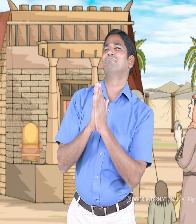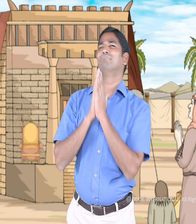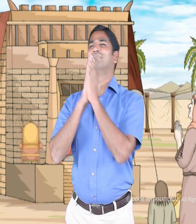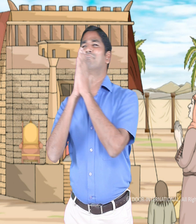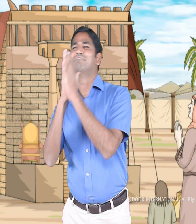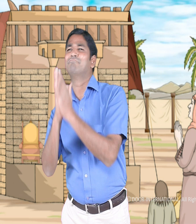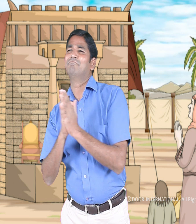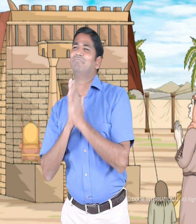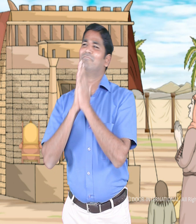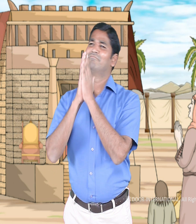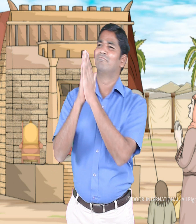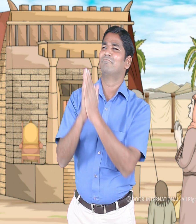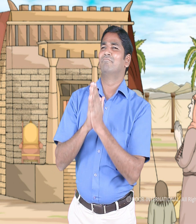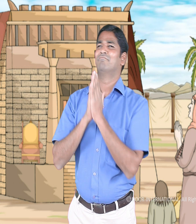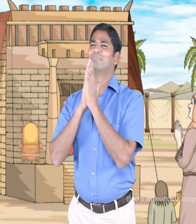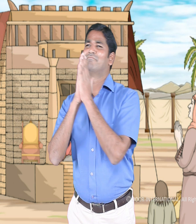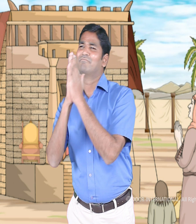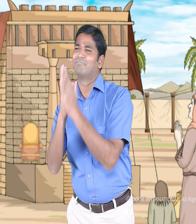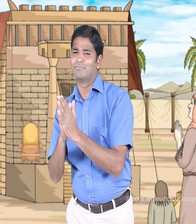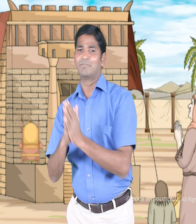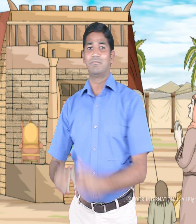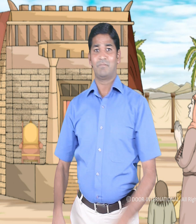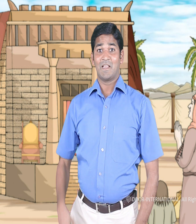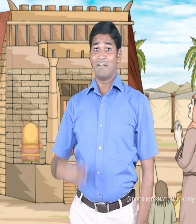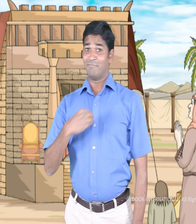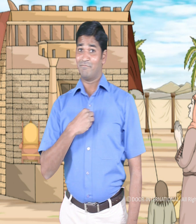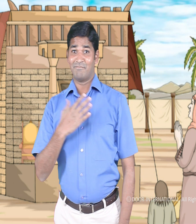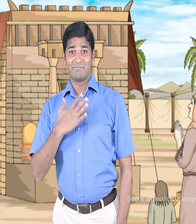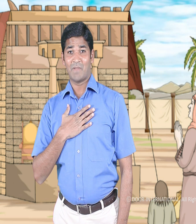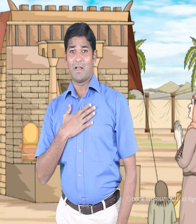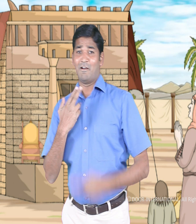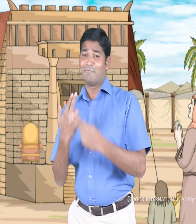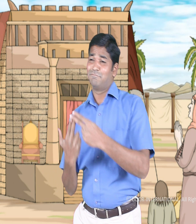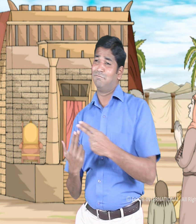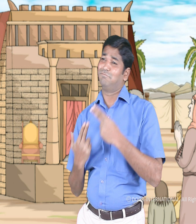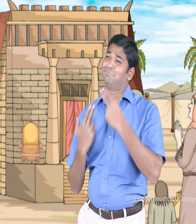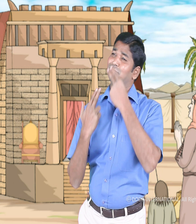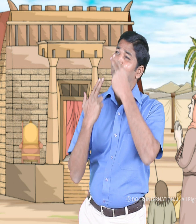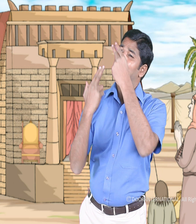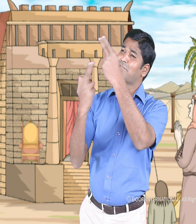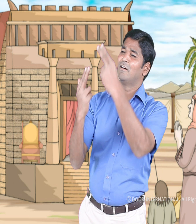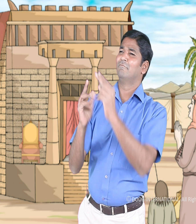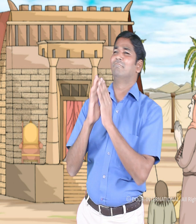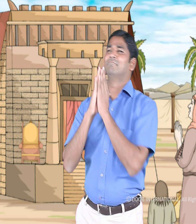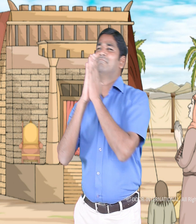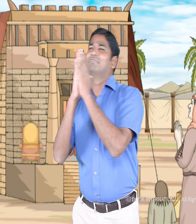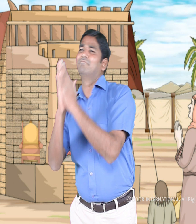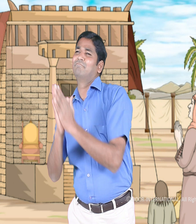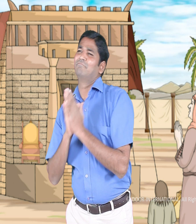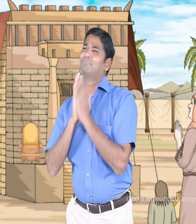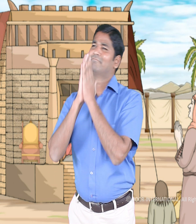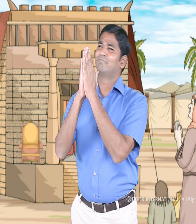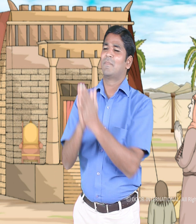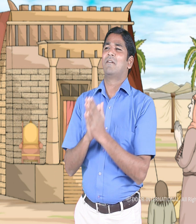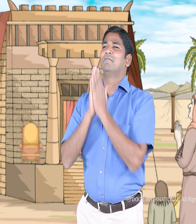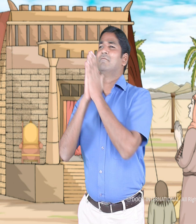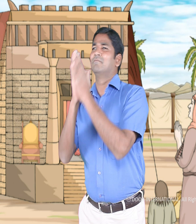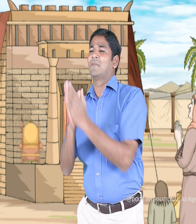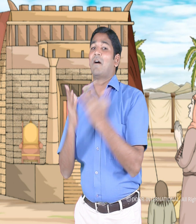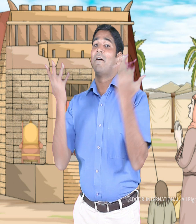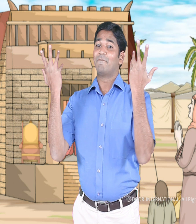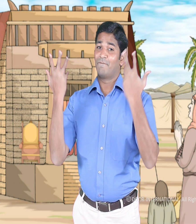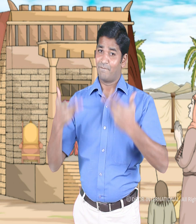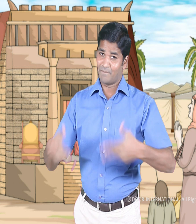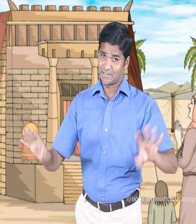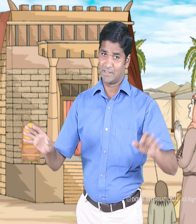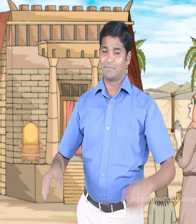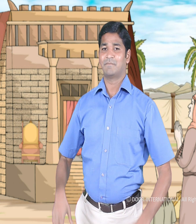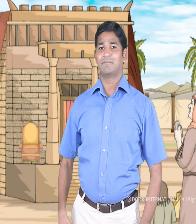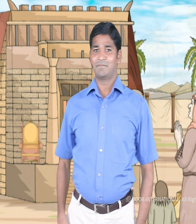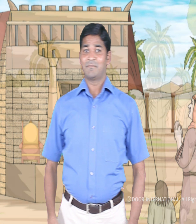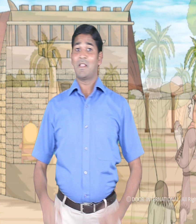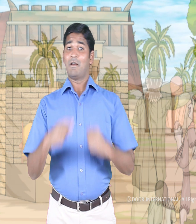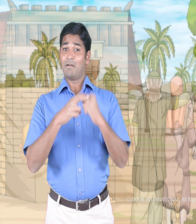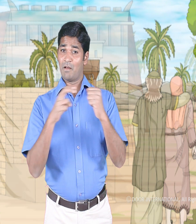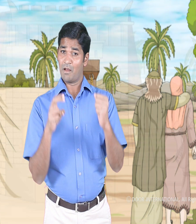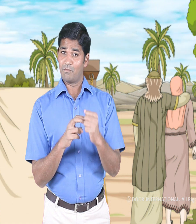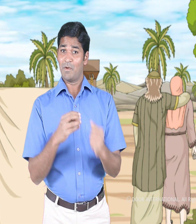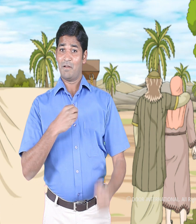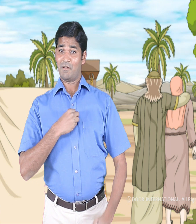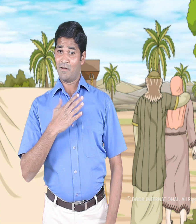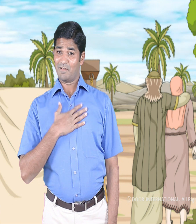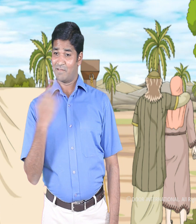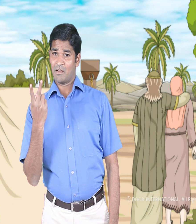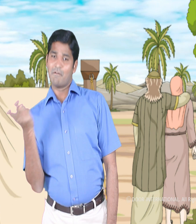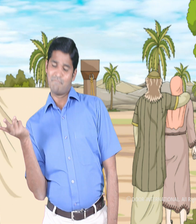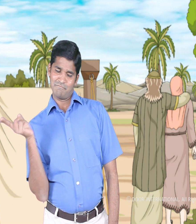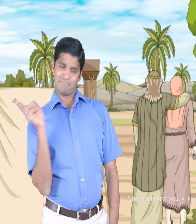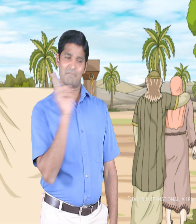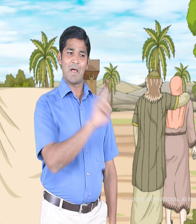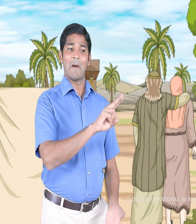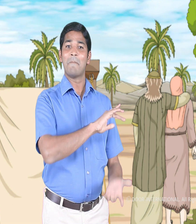My mouth speaks boldly against my enemies, for I rejoice in Your salvation.